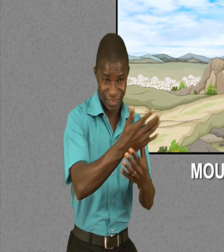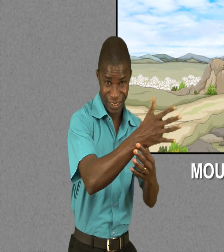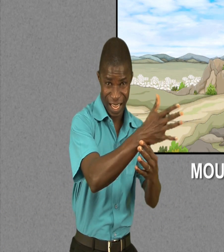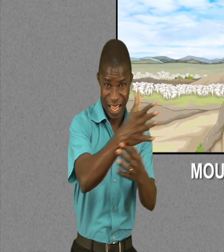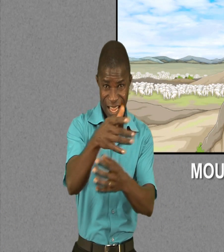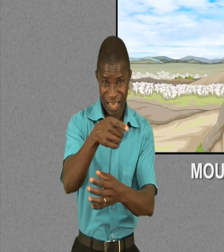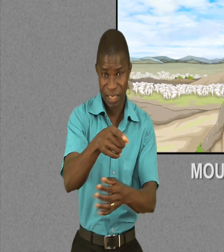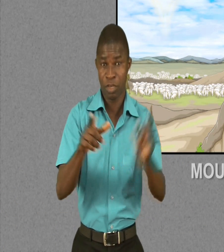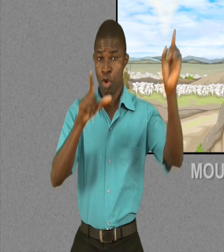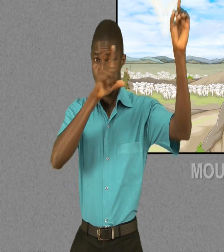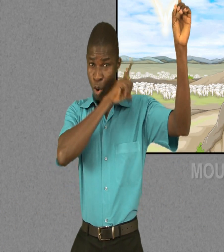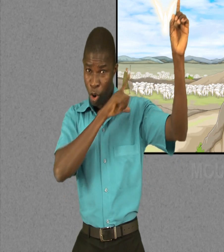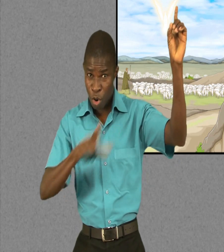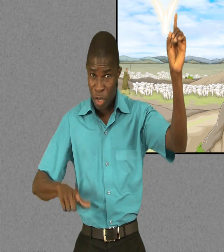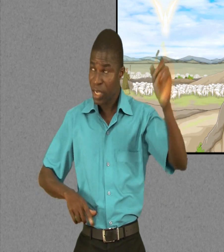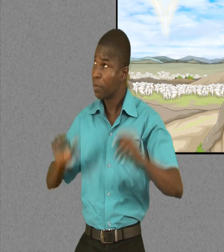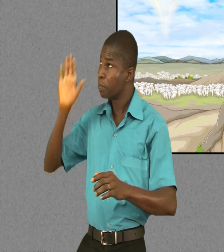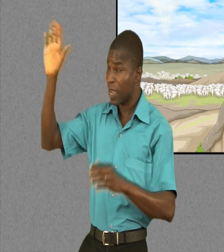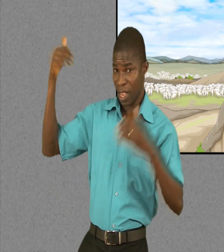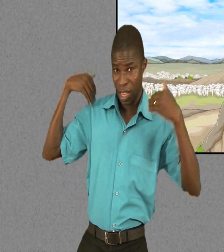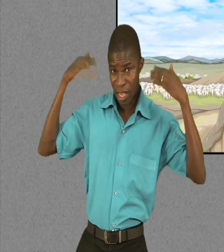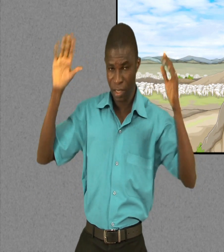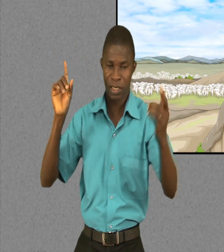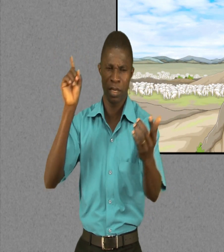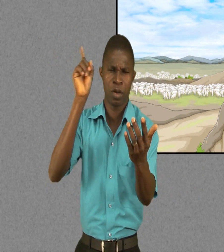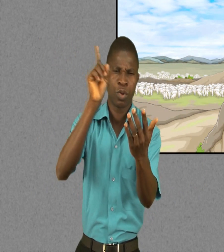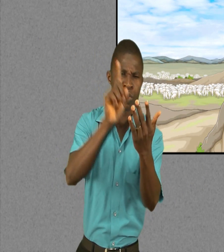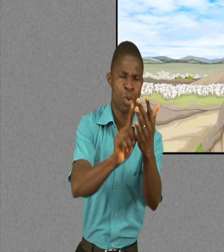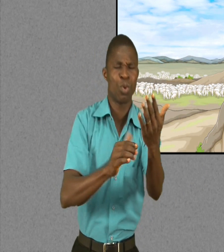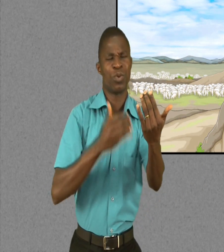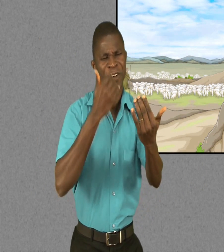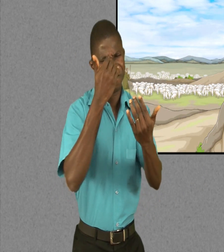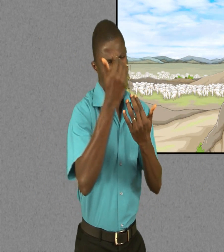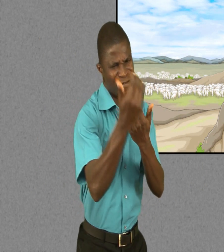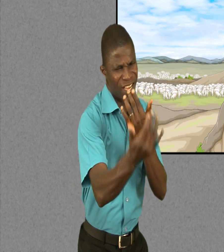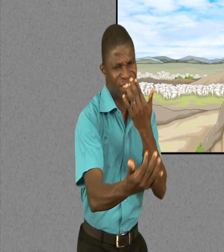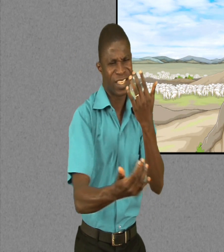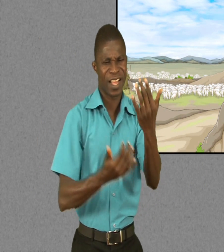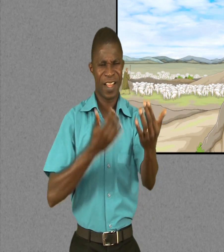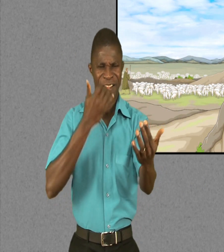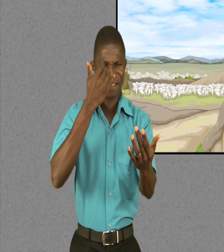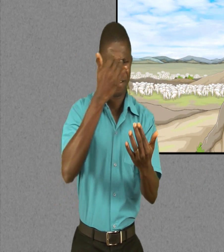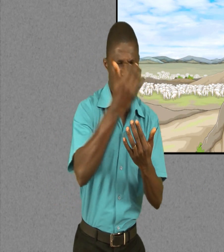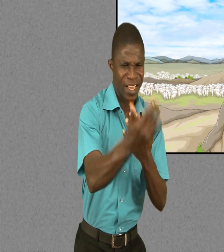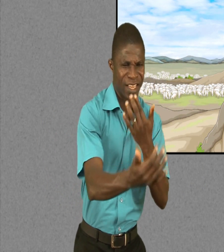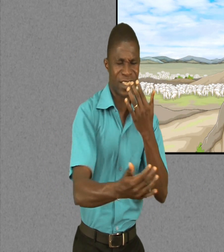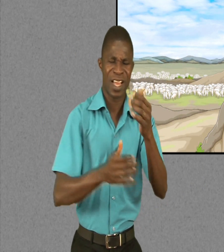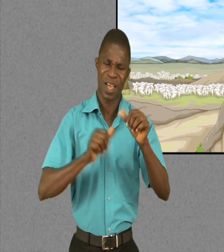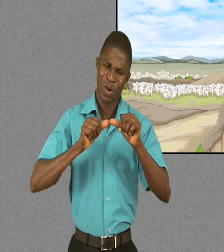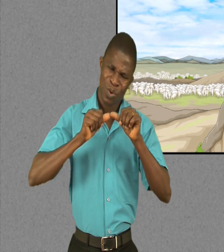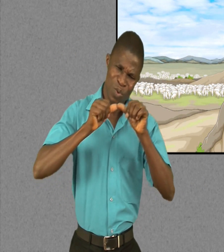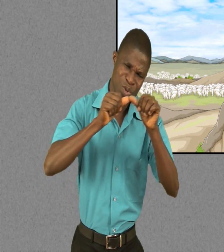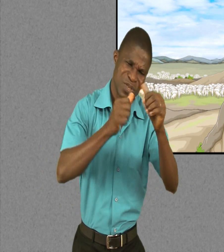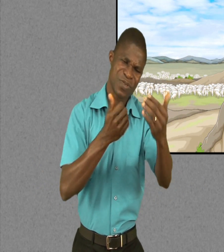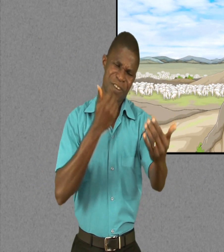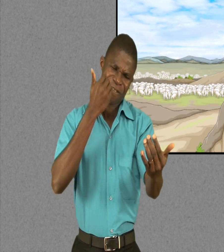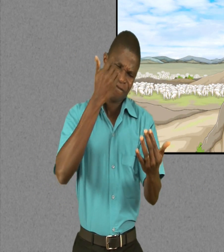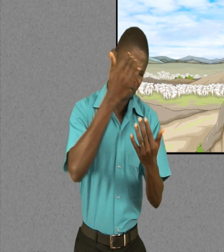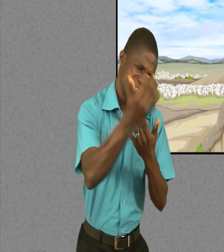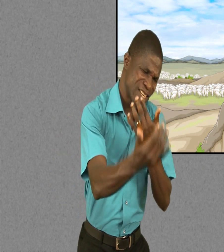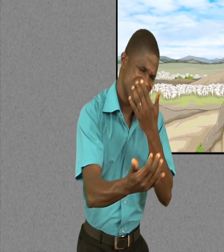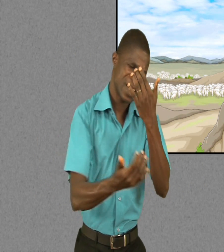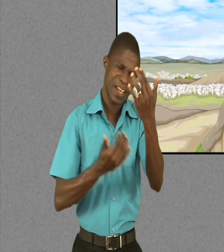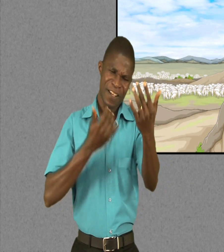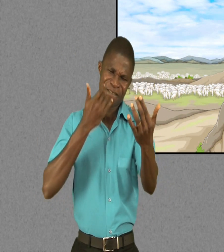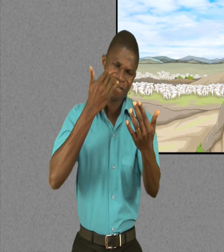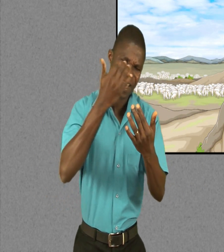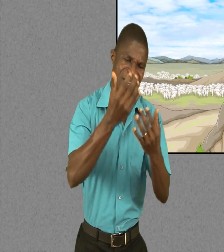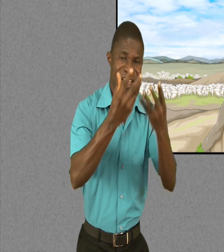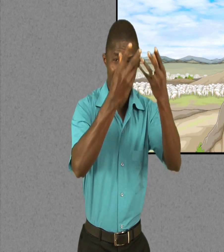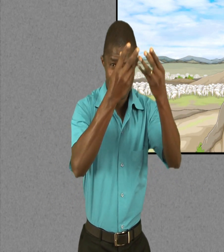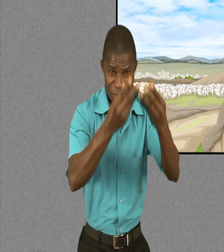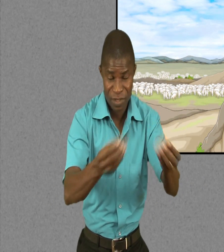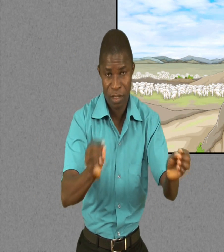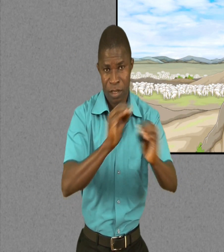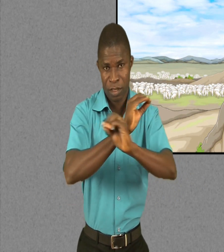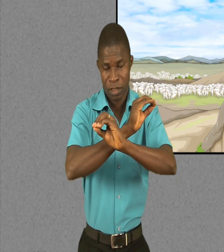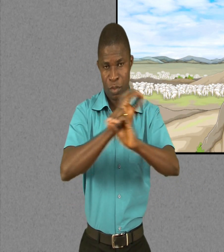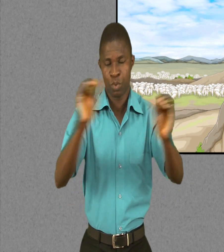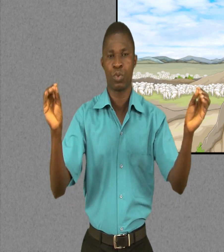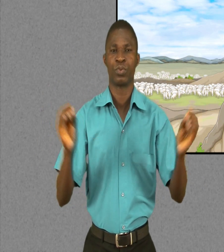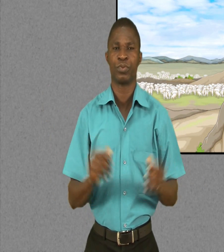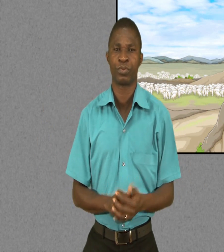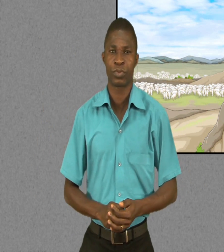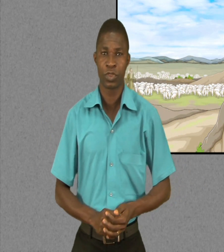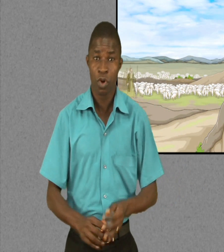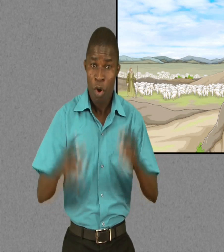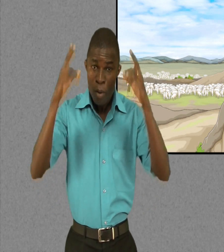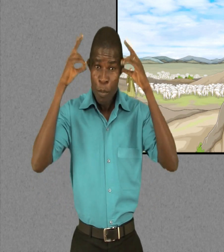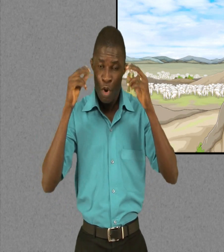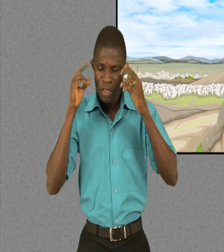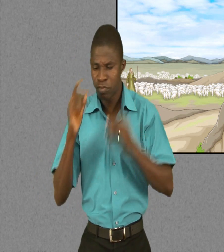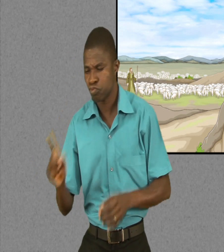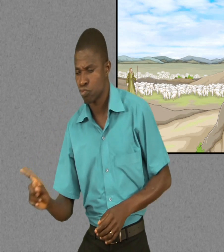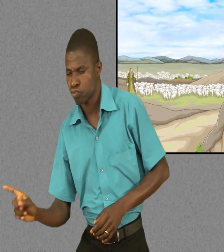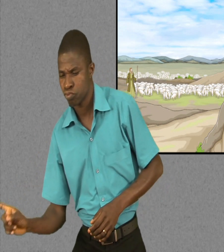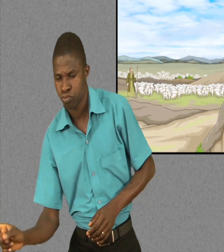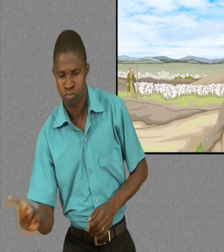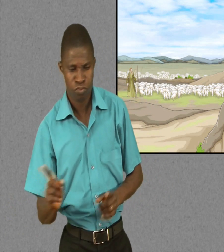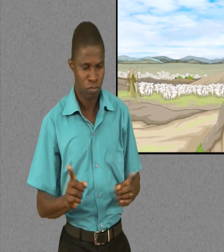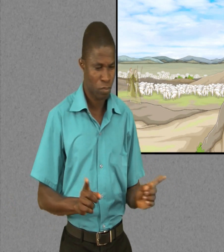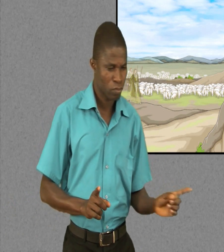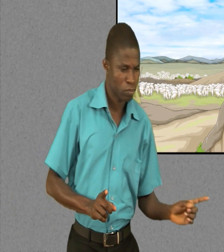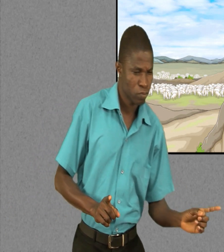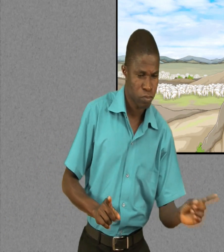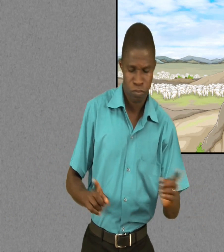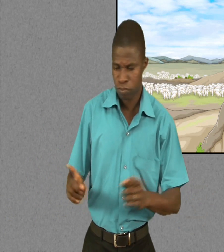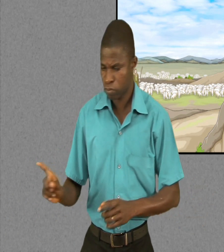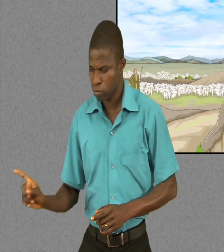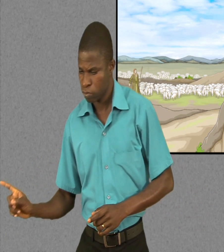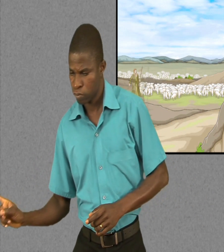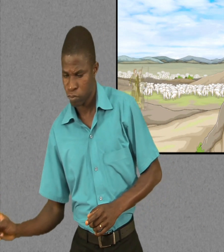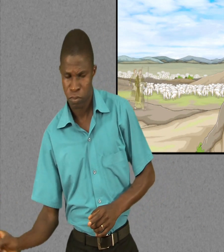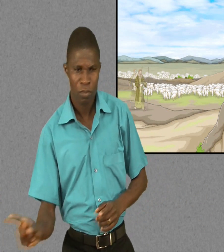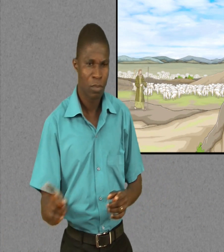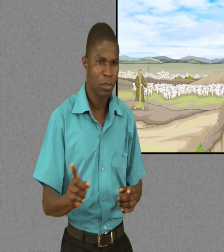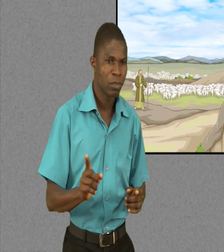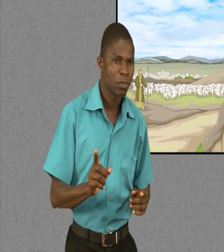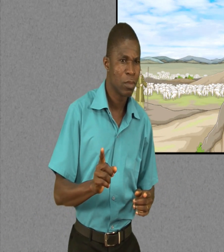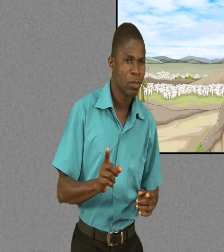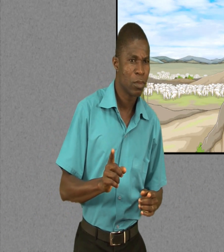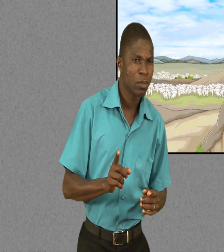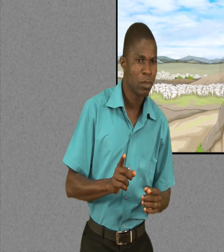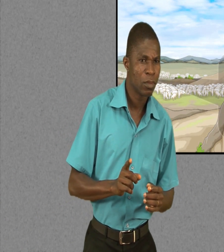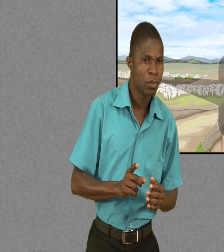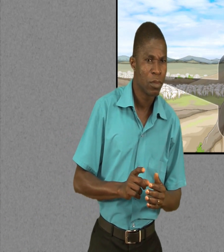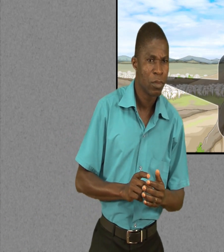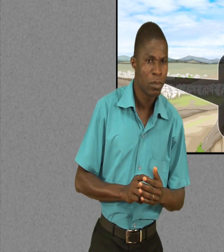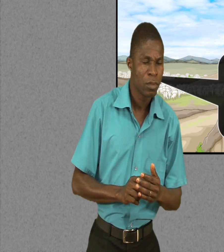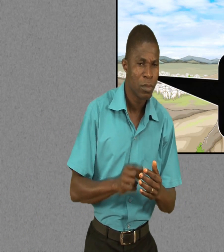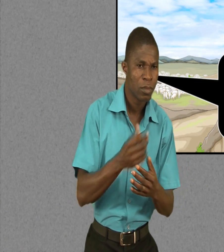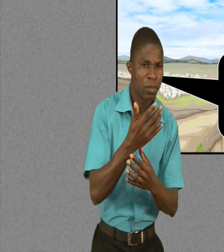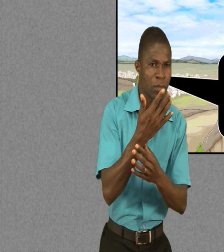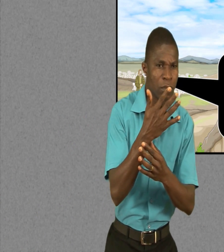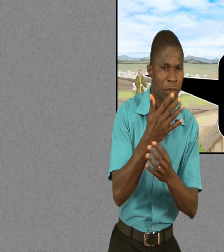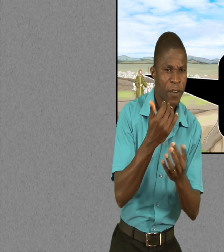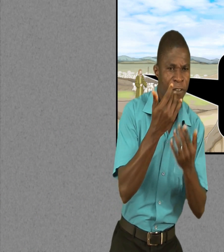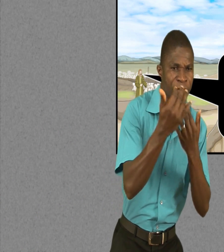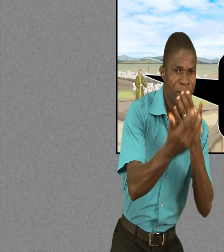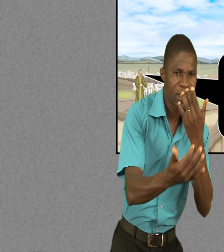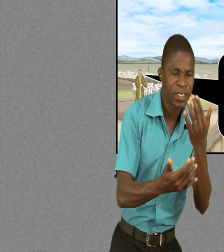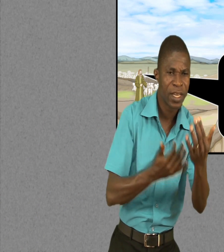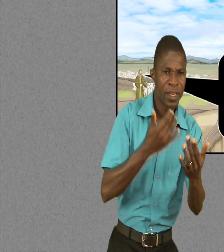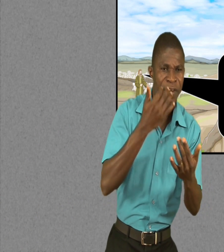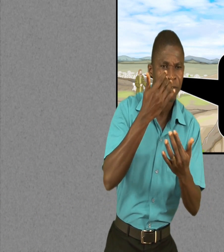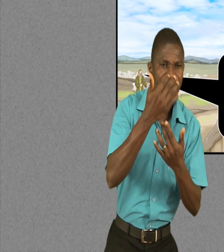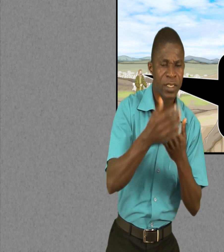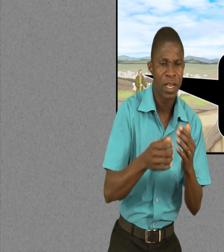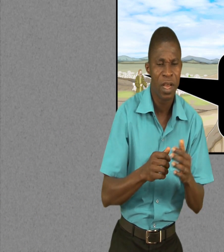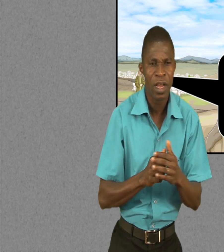There the angel of the LORD appeared to him in a blazing fire from within a bush.